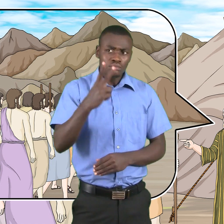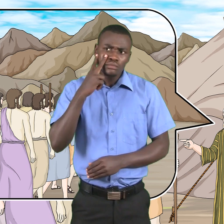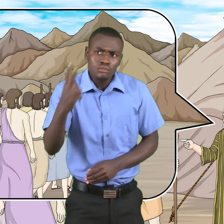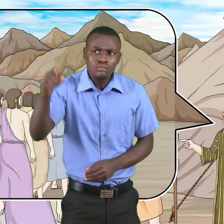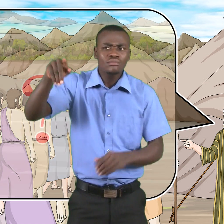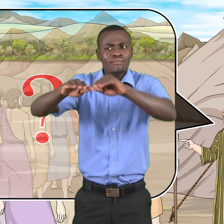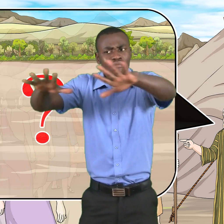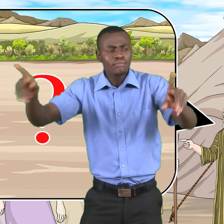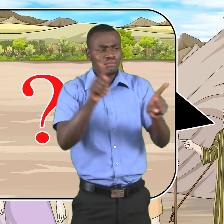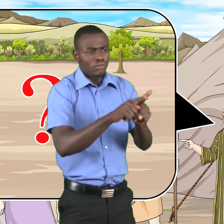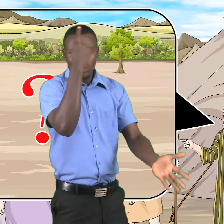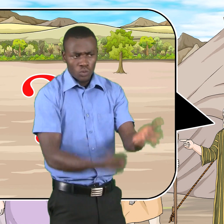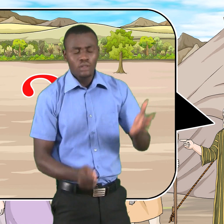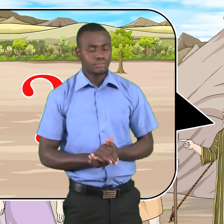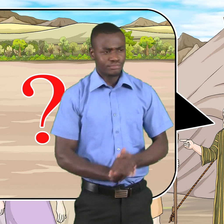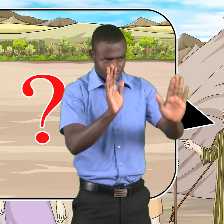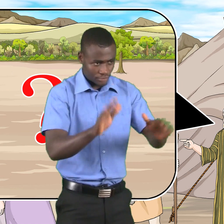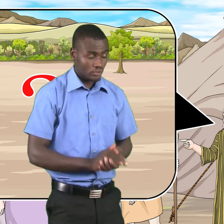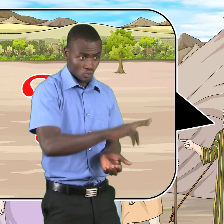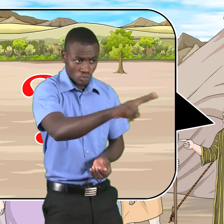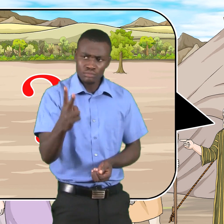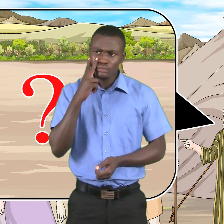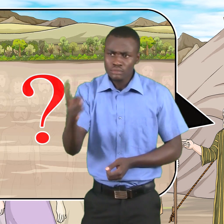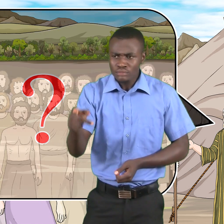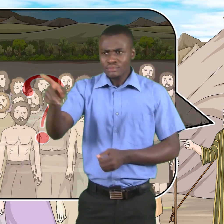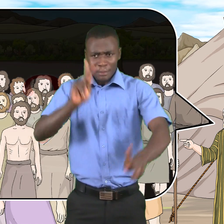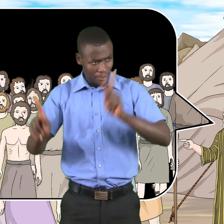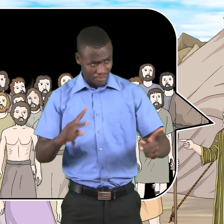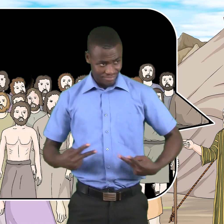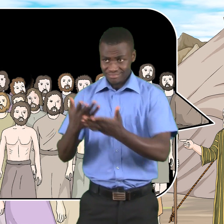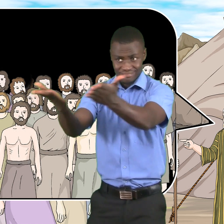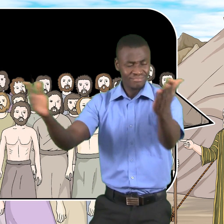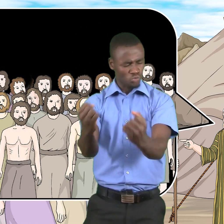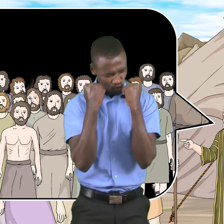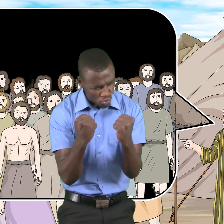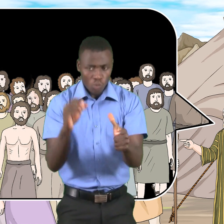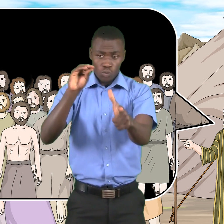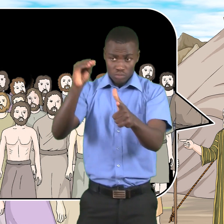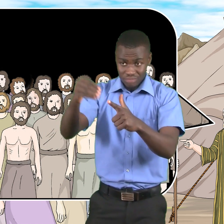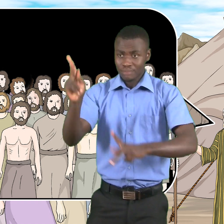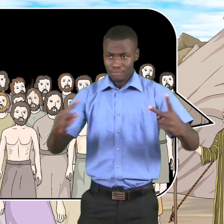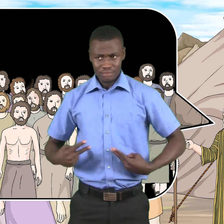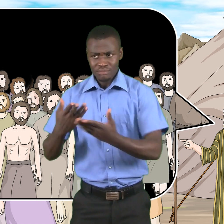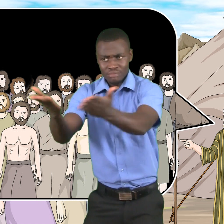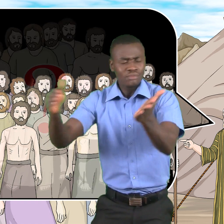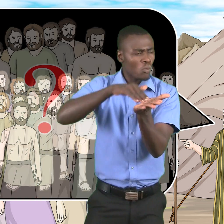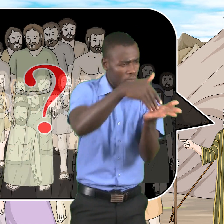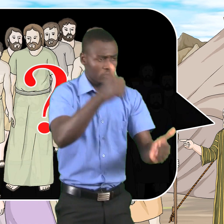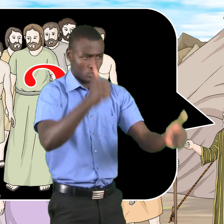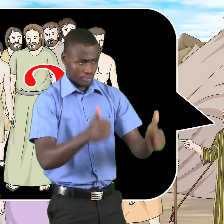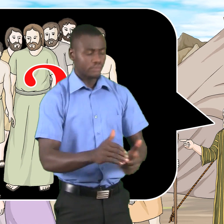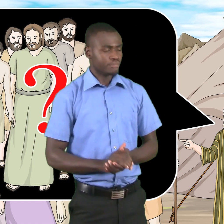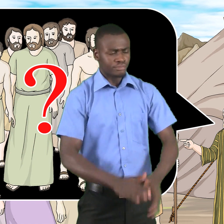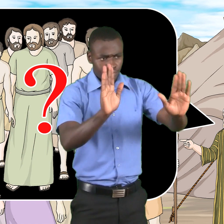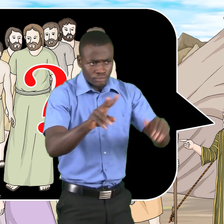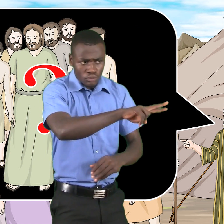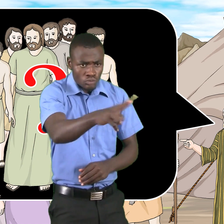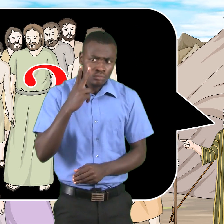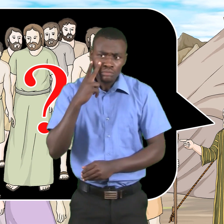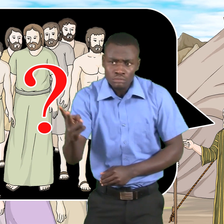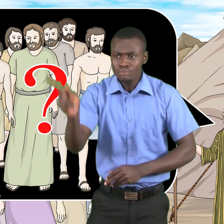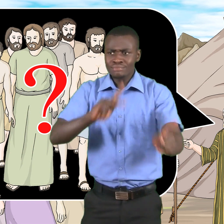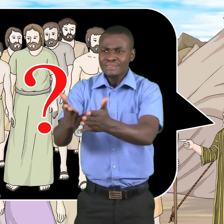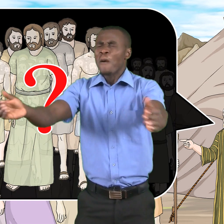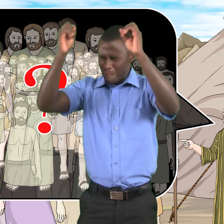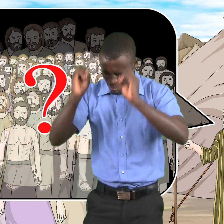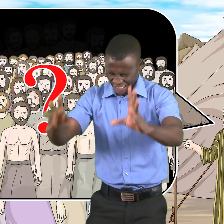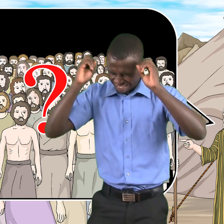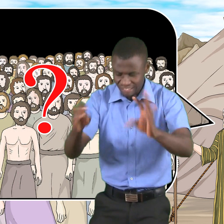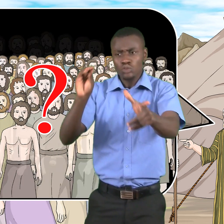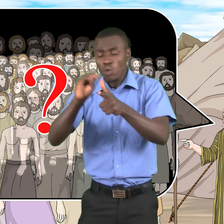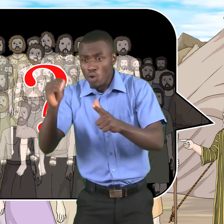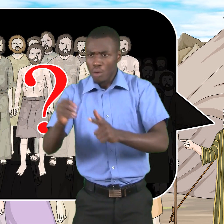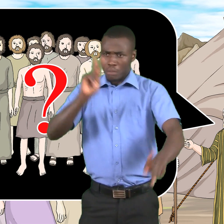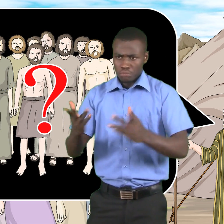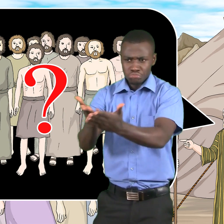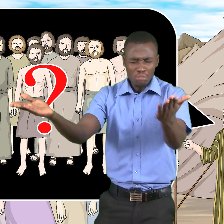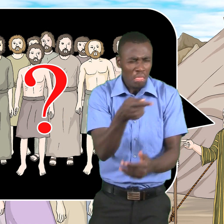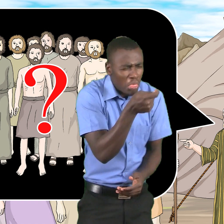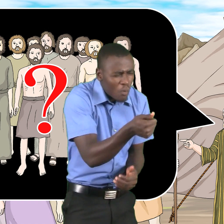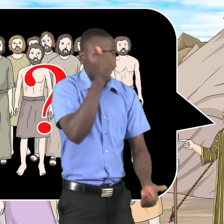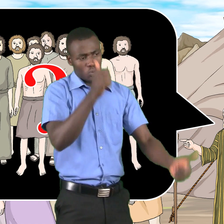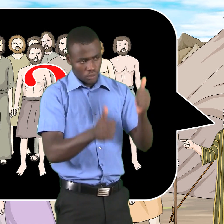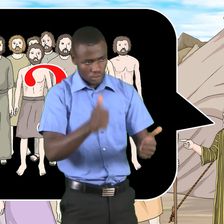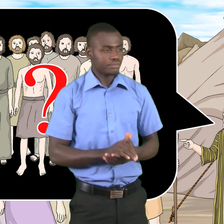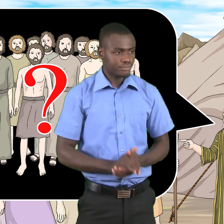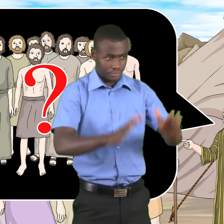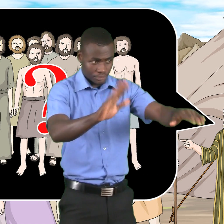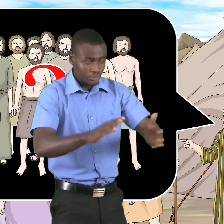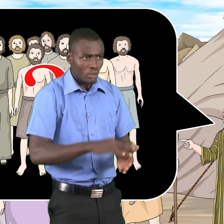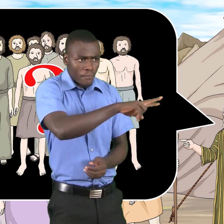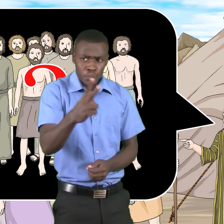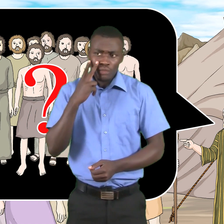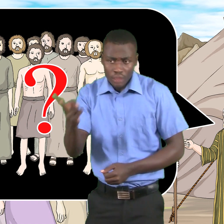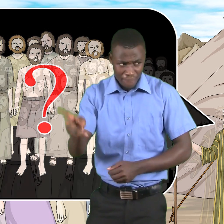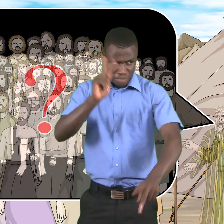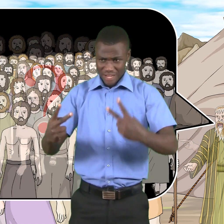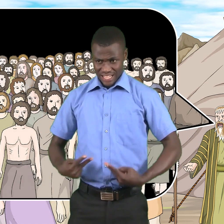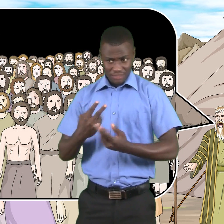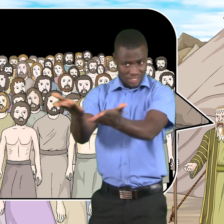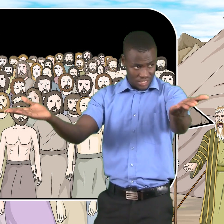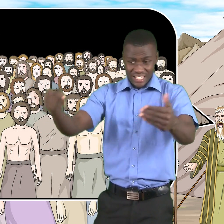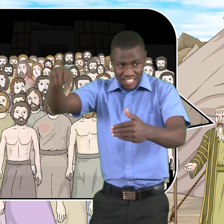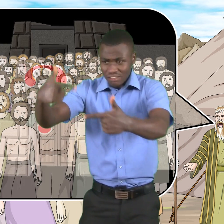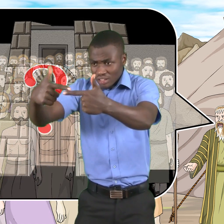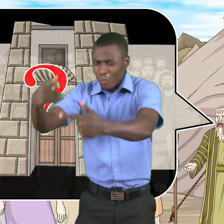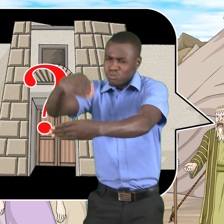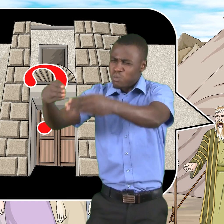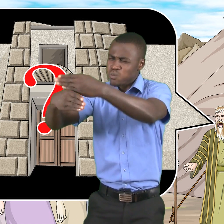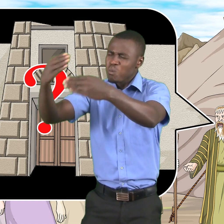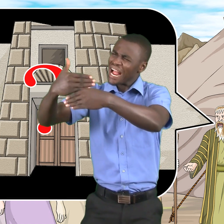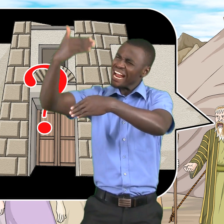See what the land is like and whether its people are strong or weak, few or many. Is the land where they live good or bad?